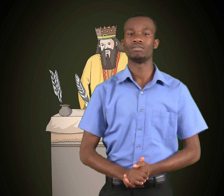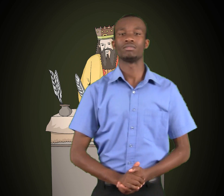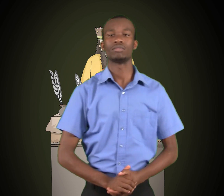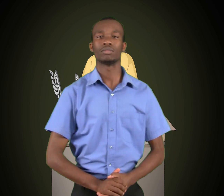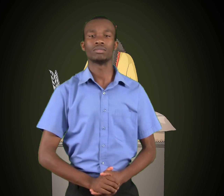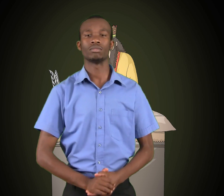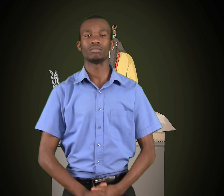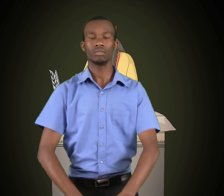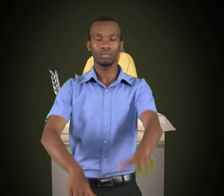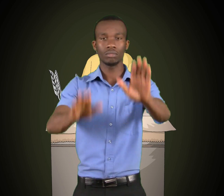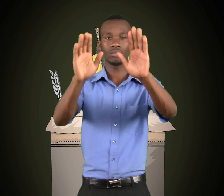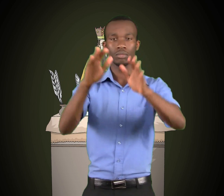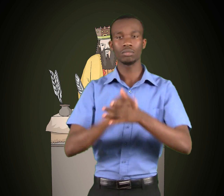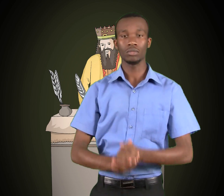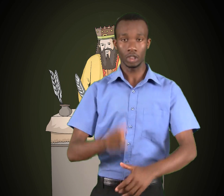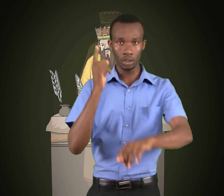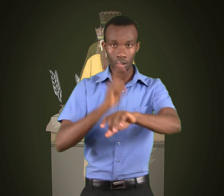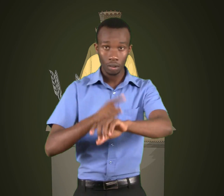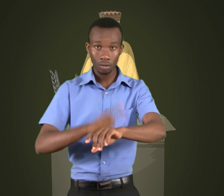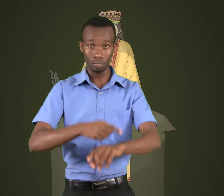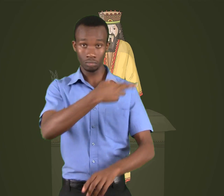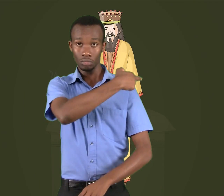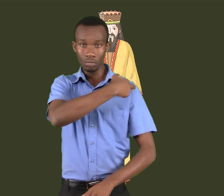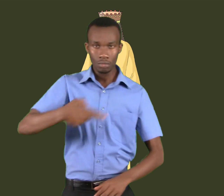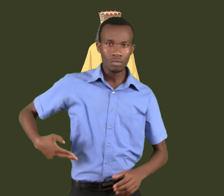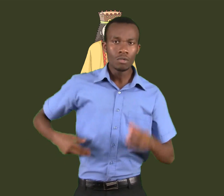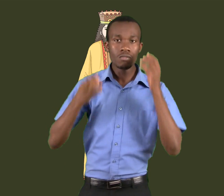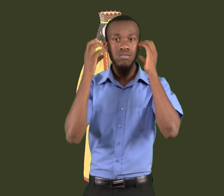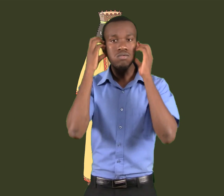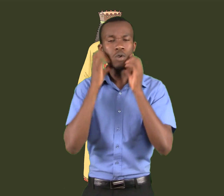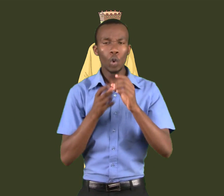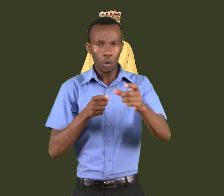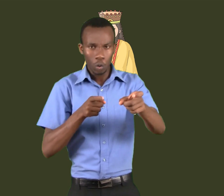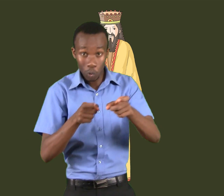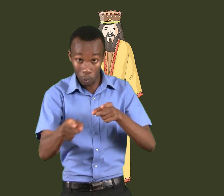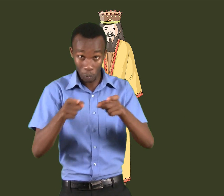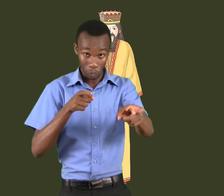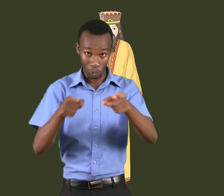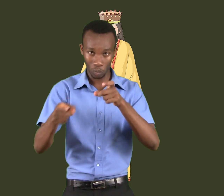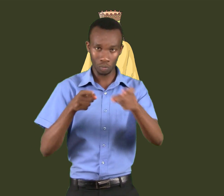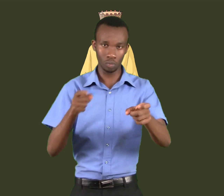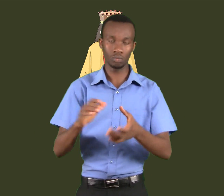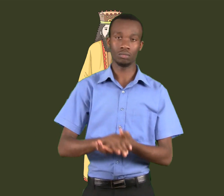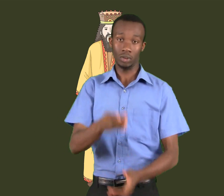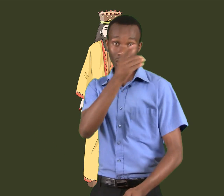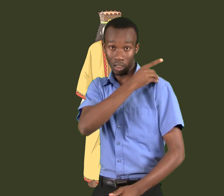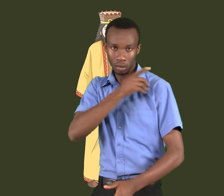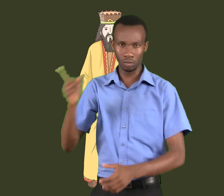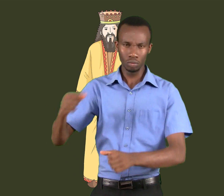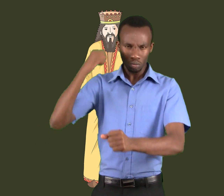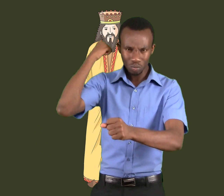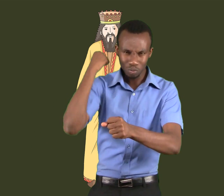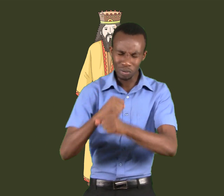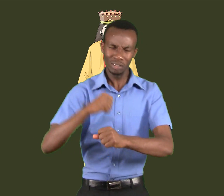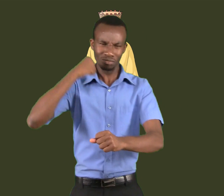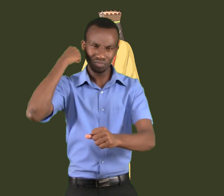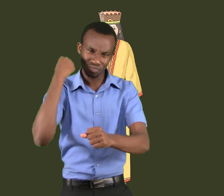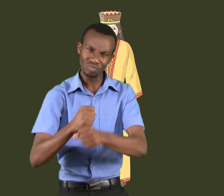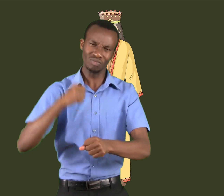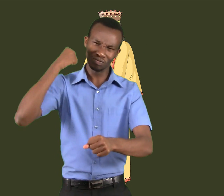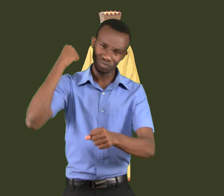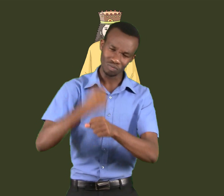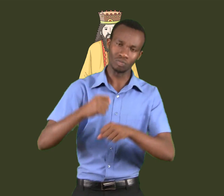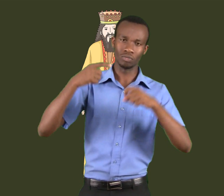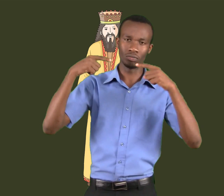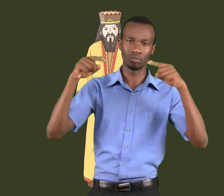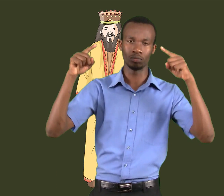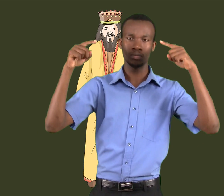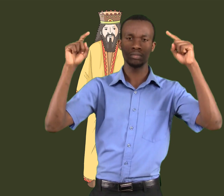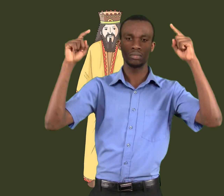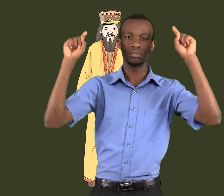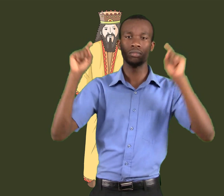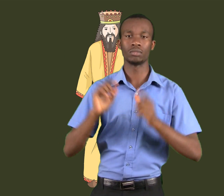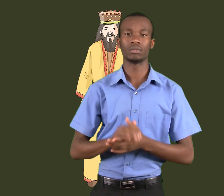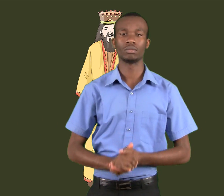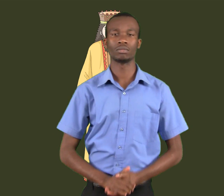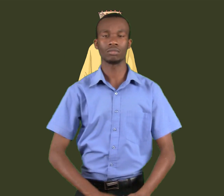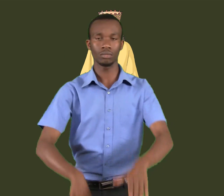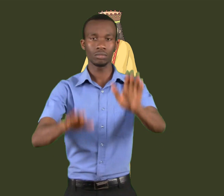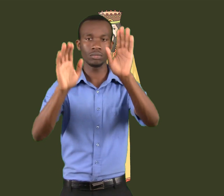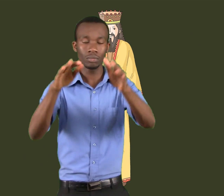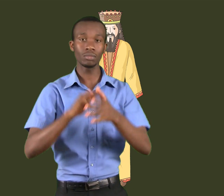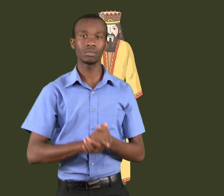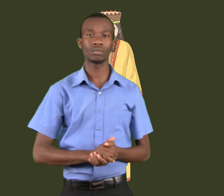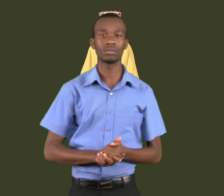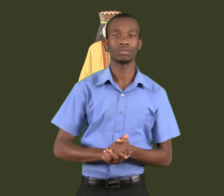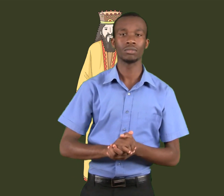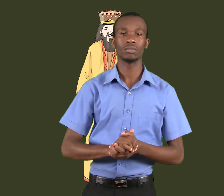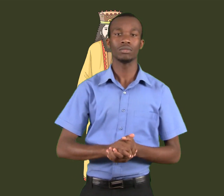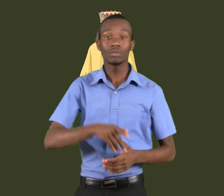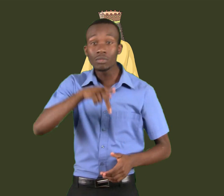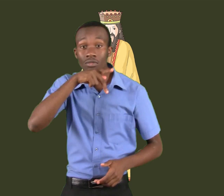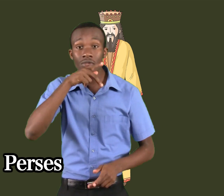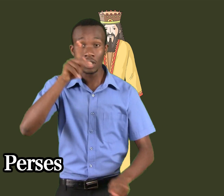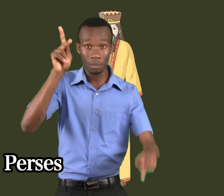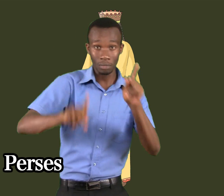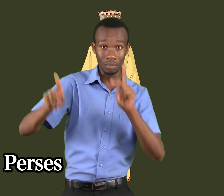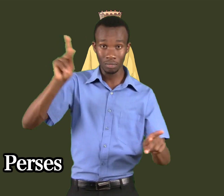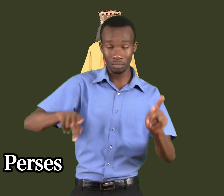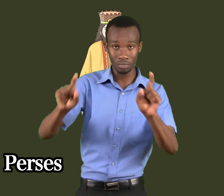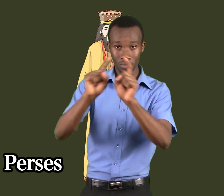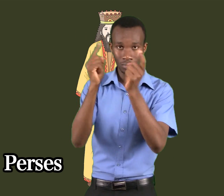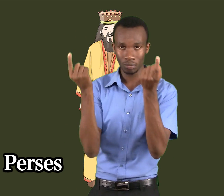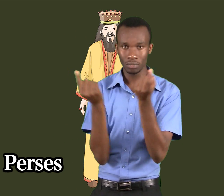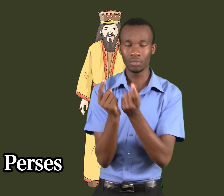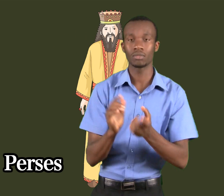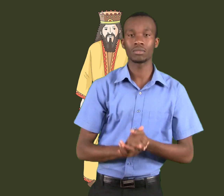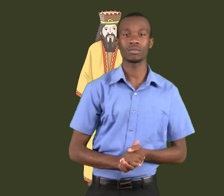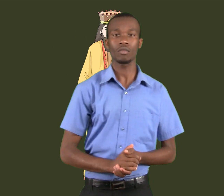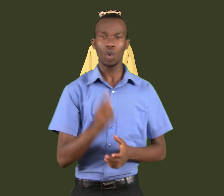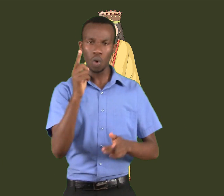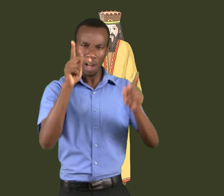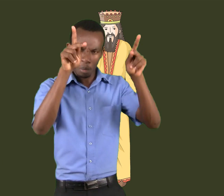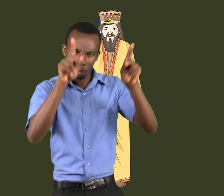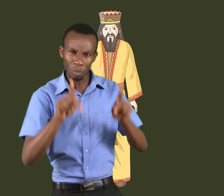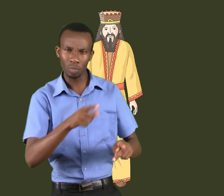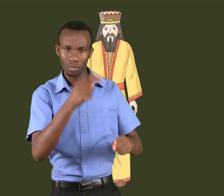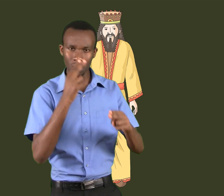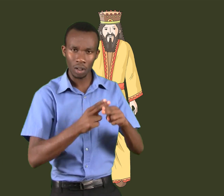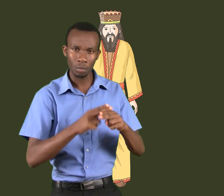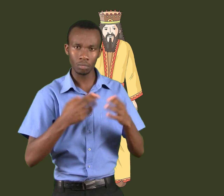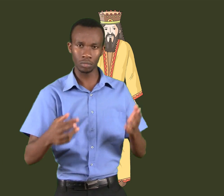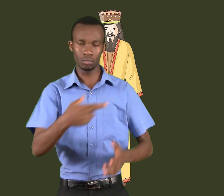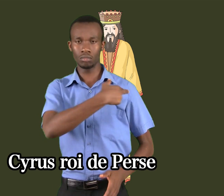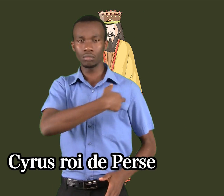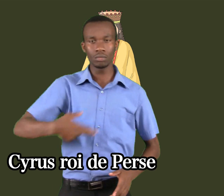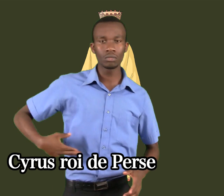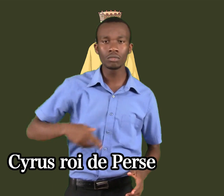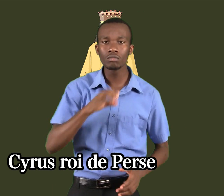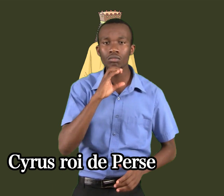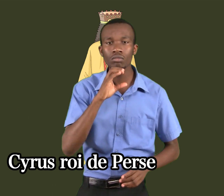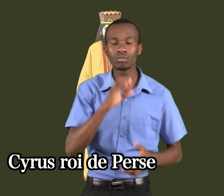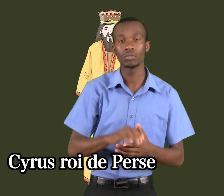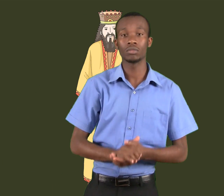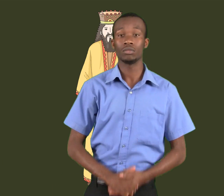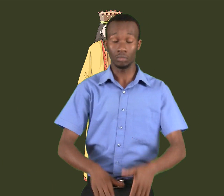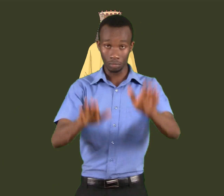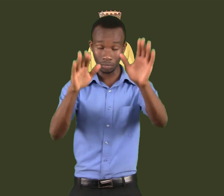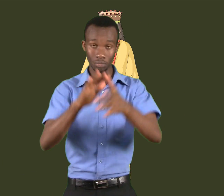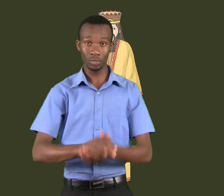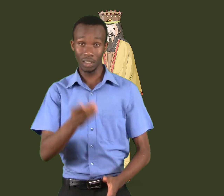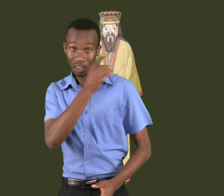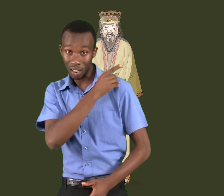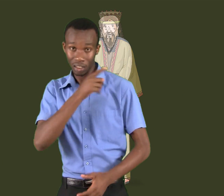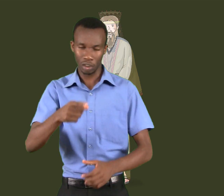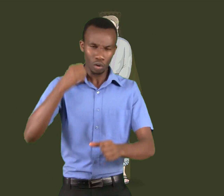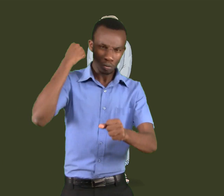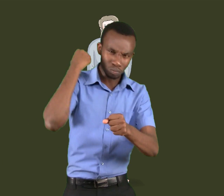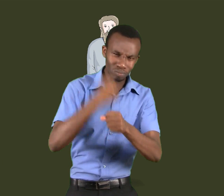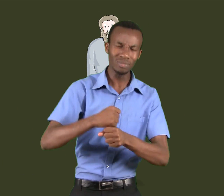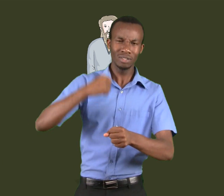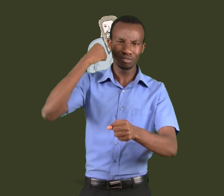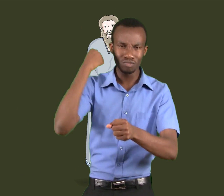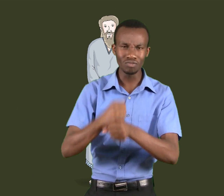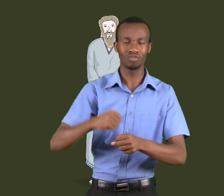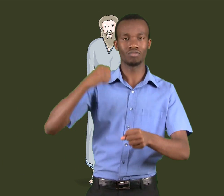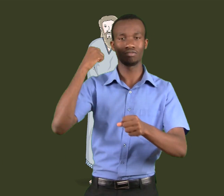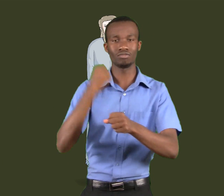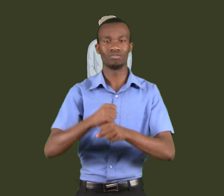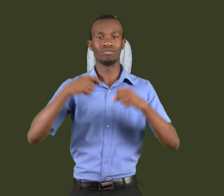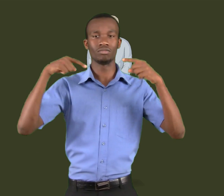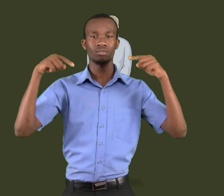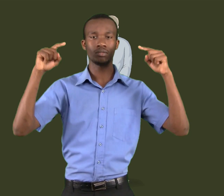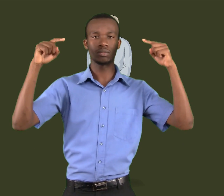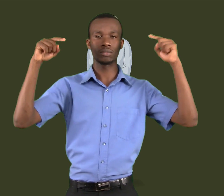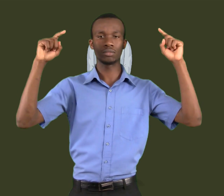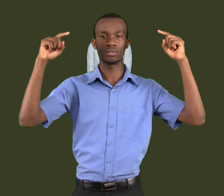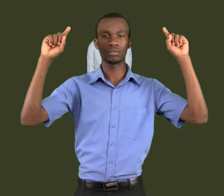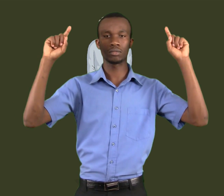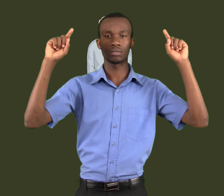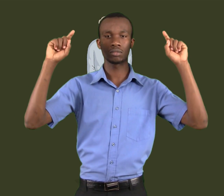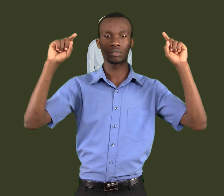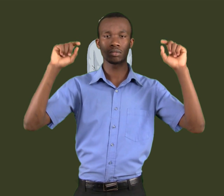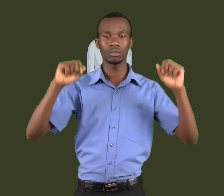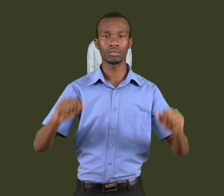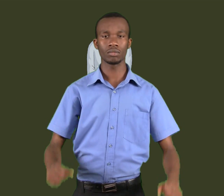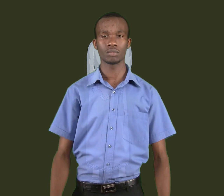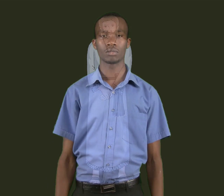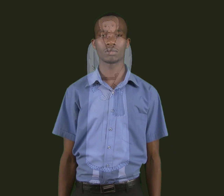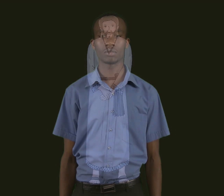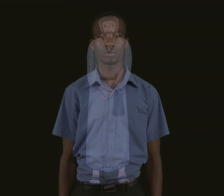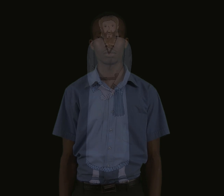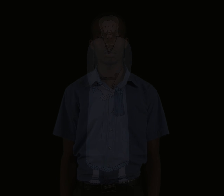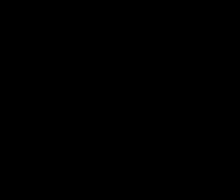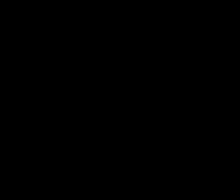So Daniel prospered during the reign of Darius and the reign of Cyrus the Persian.